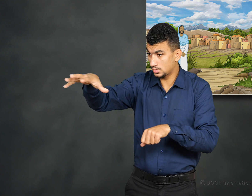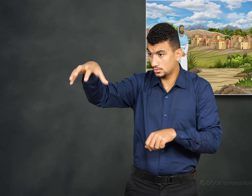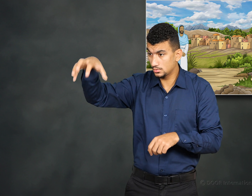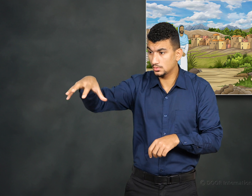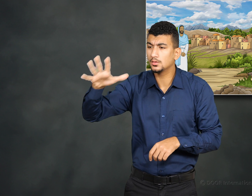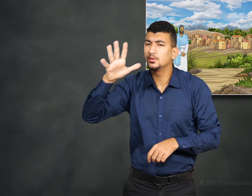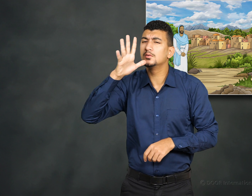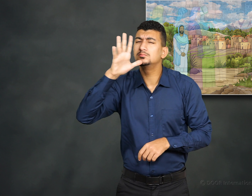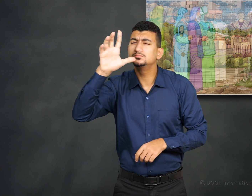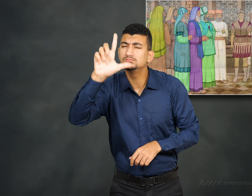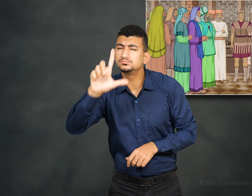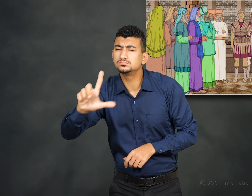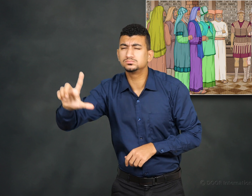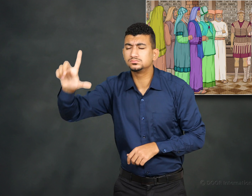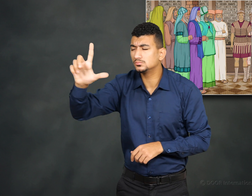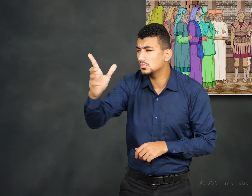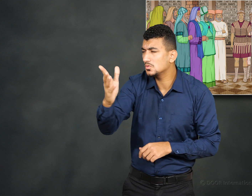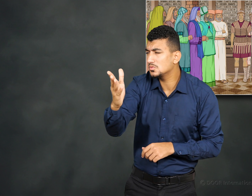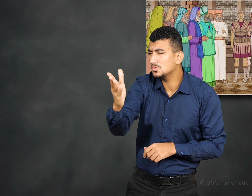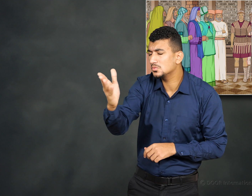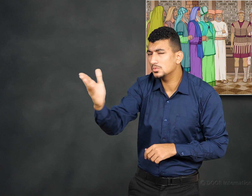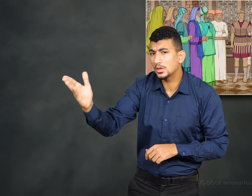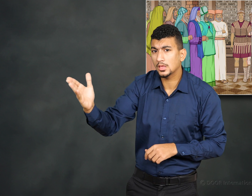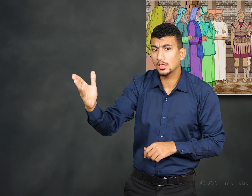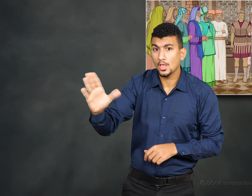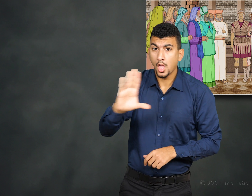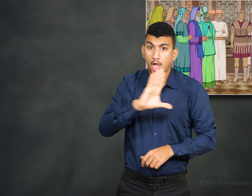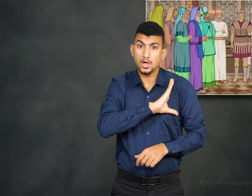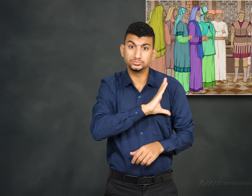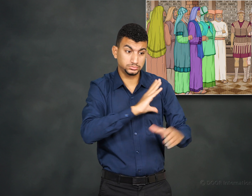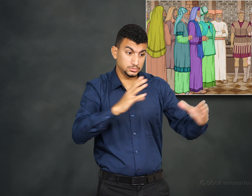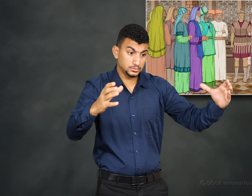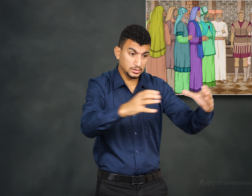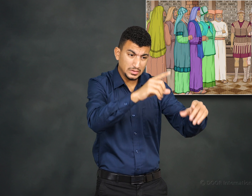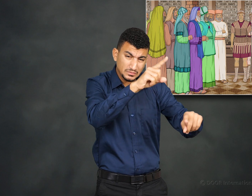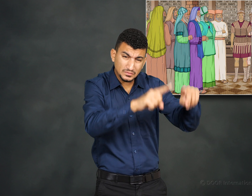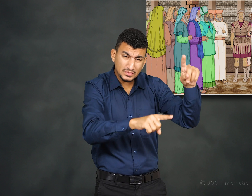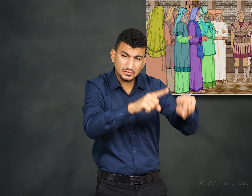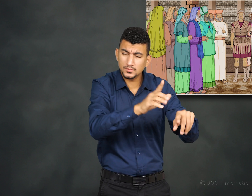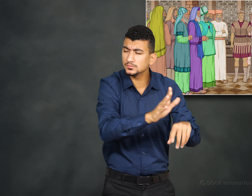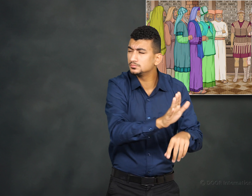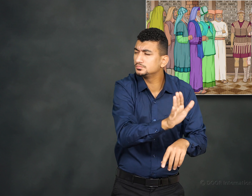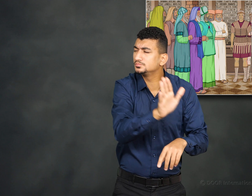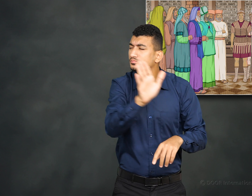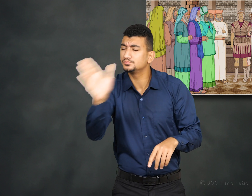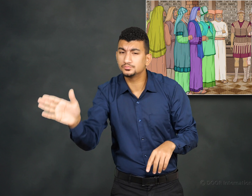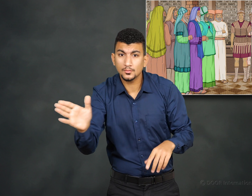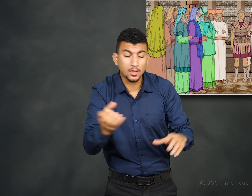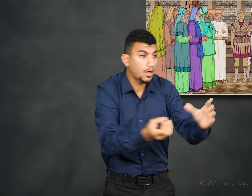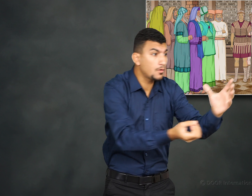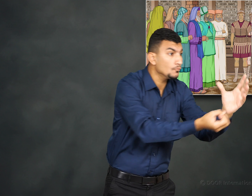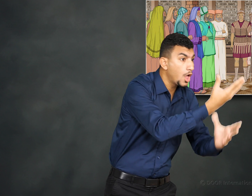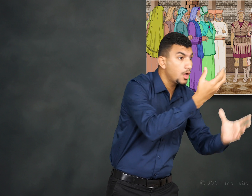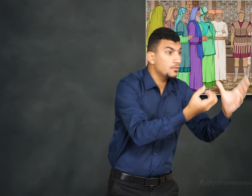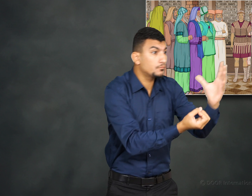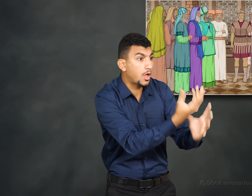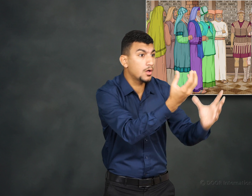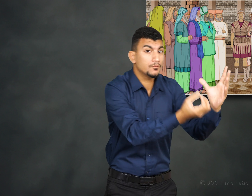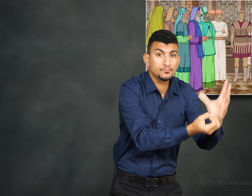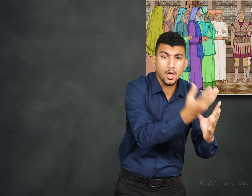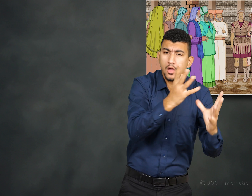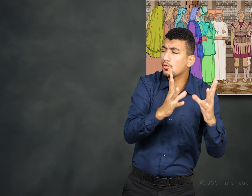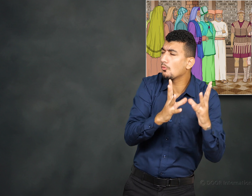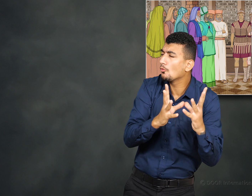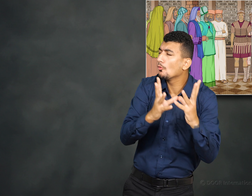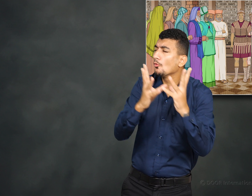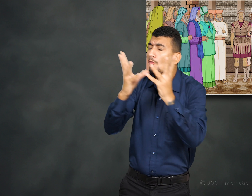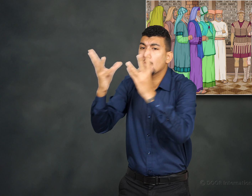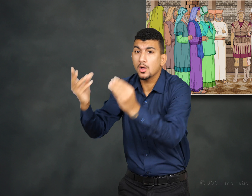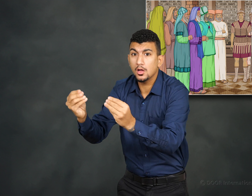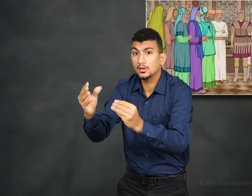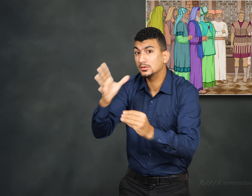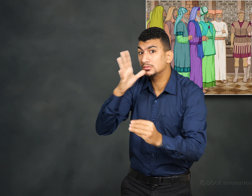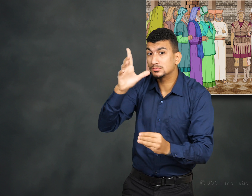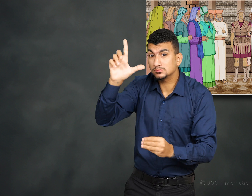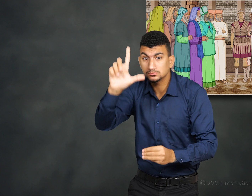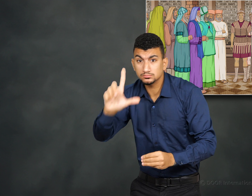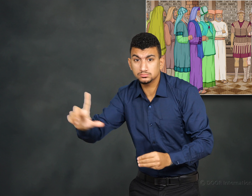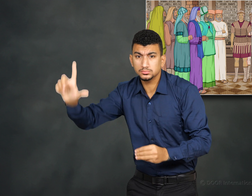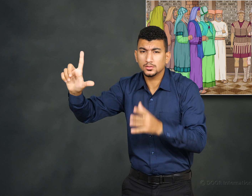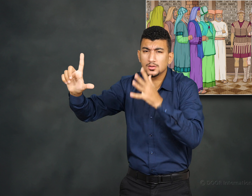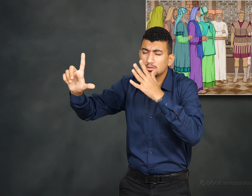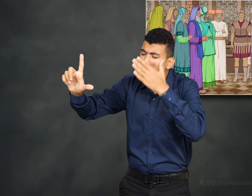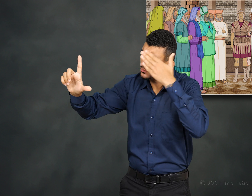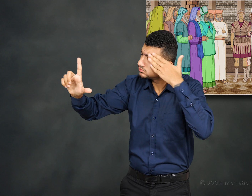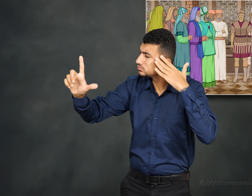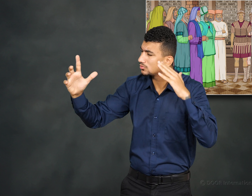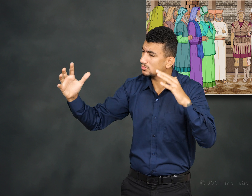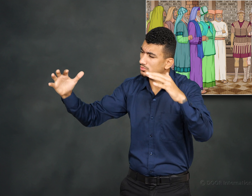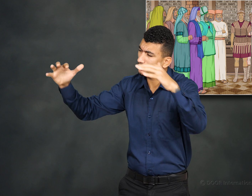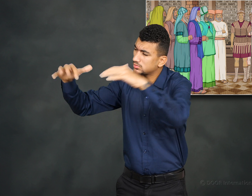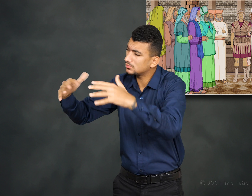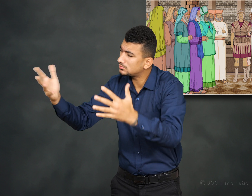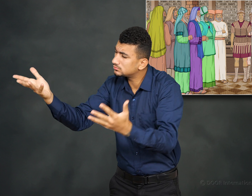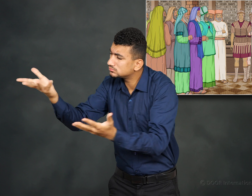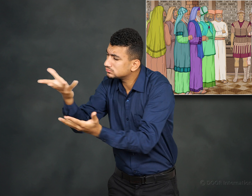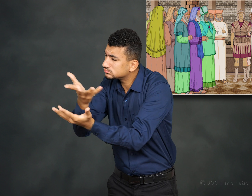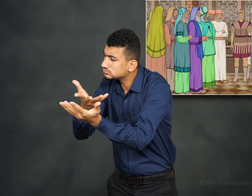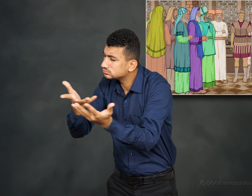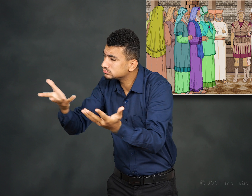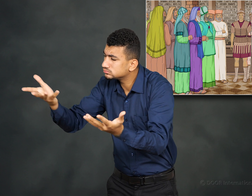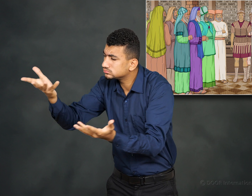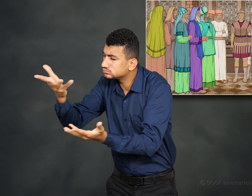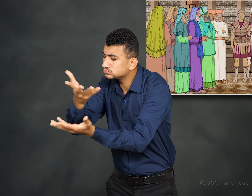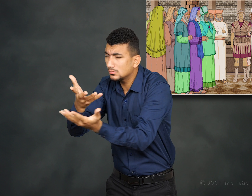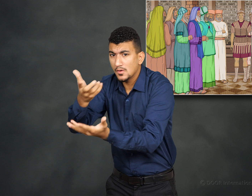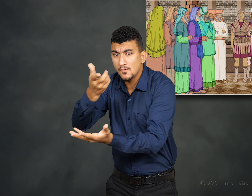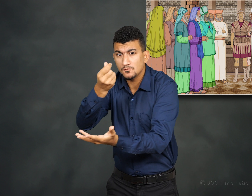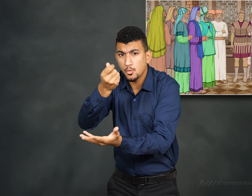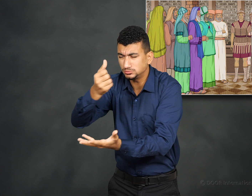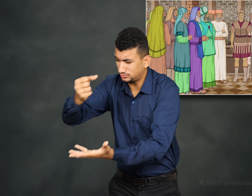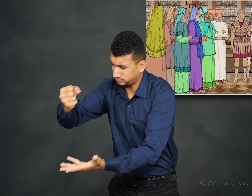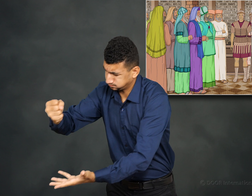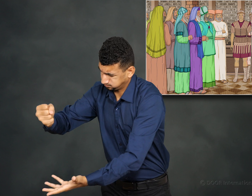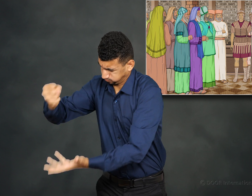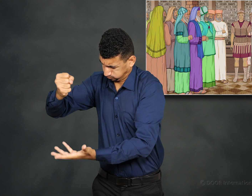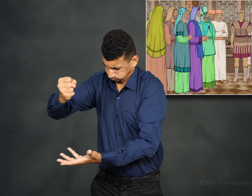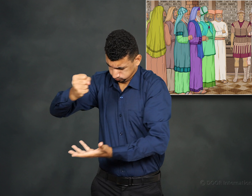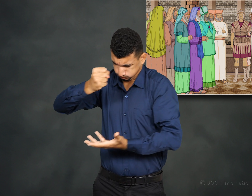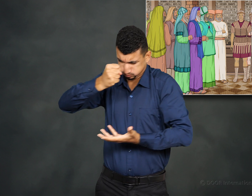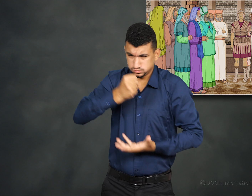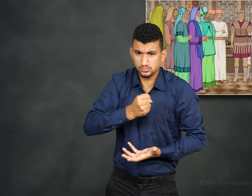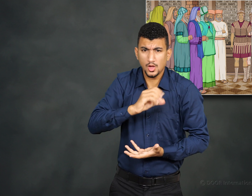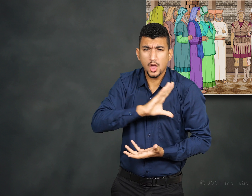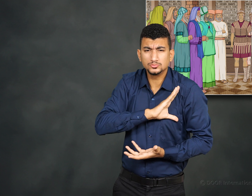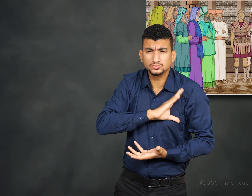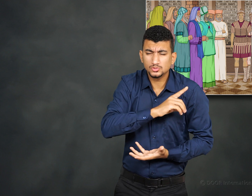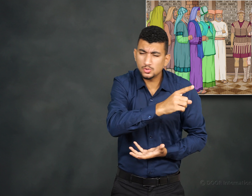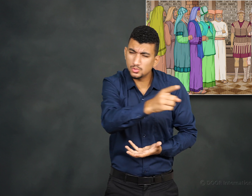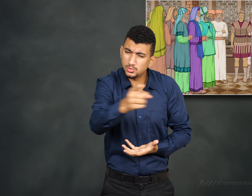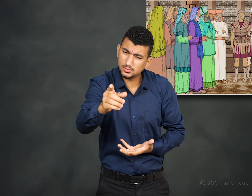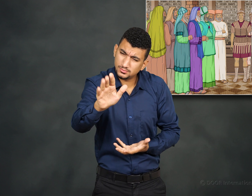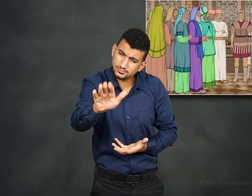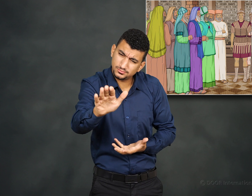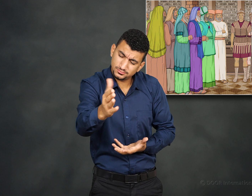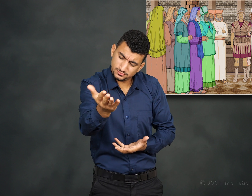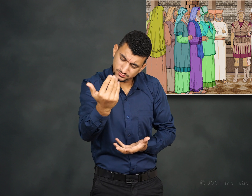While the women were on their way, some of the guards went into the city and reported to the chief priests all that had happened.